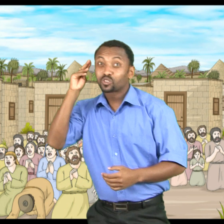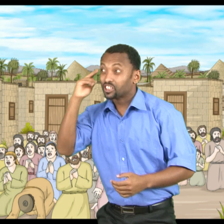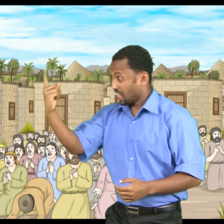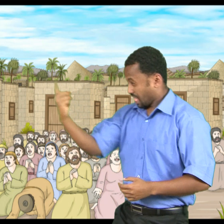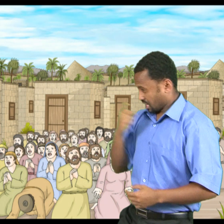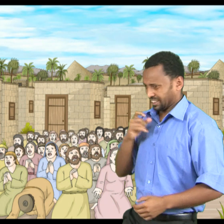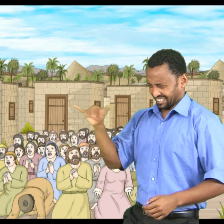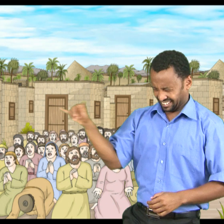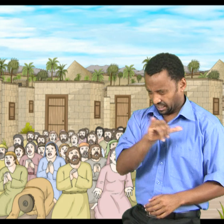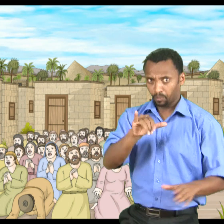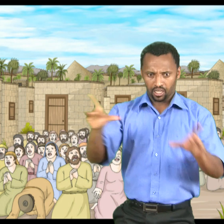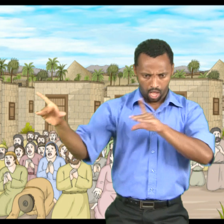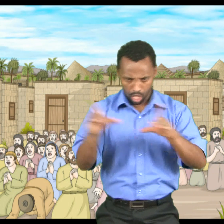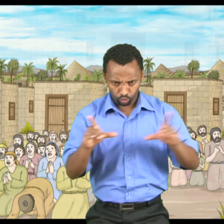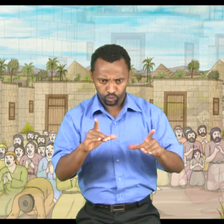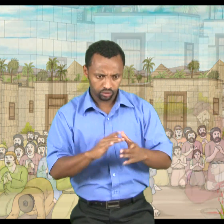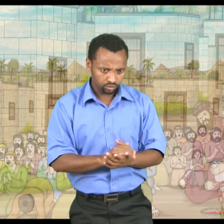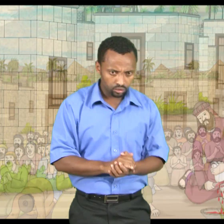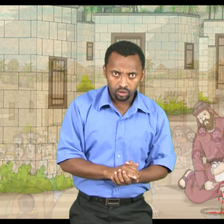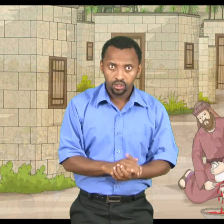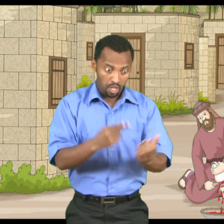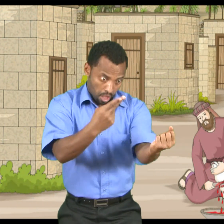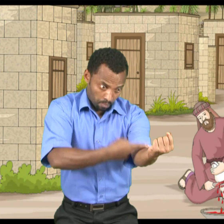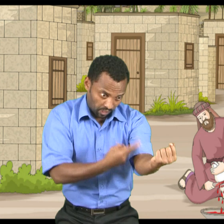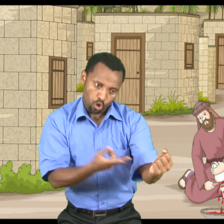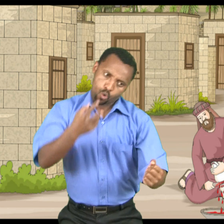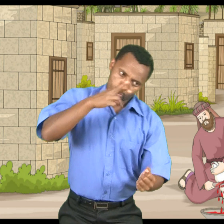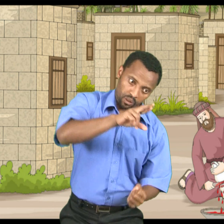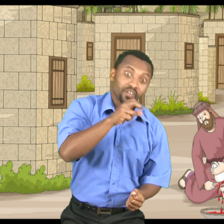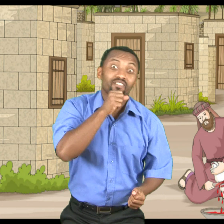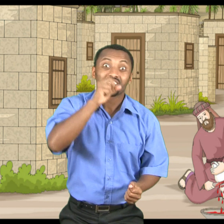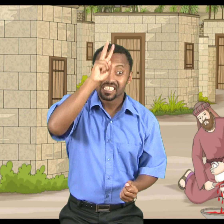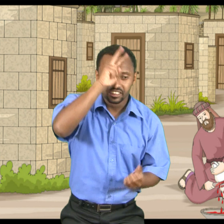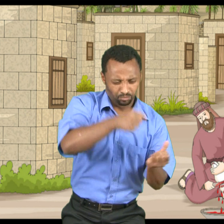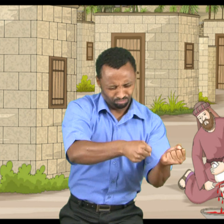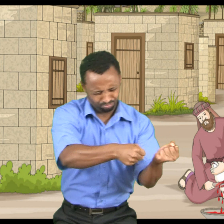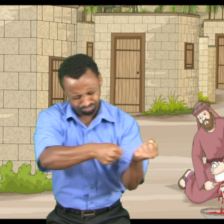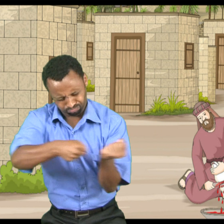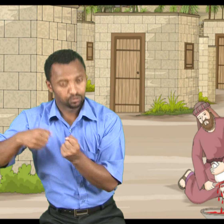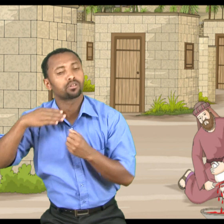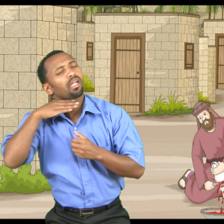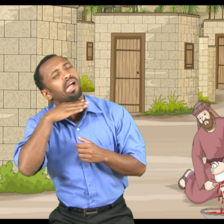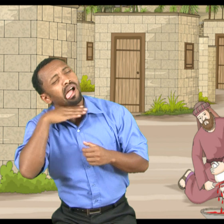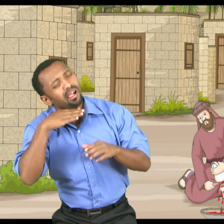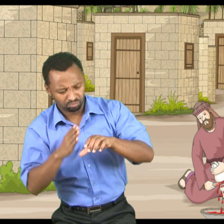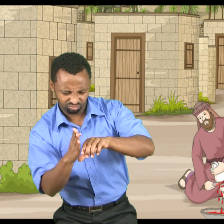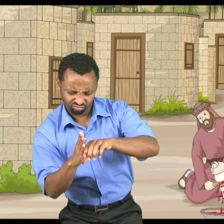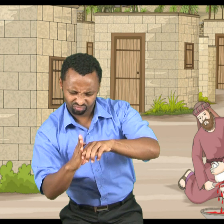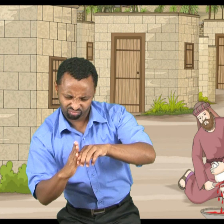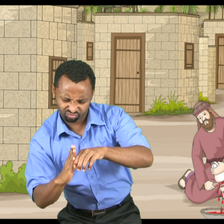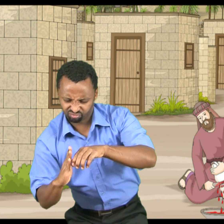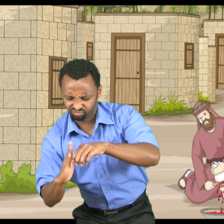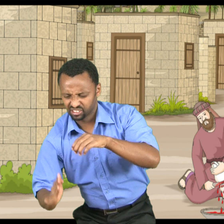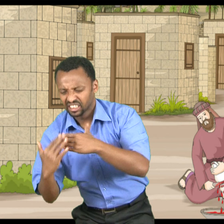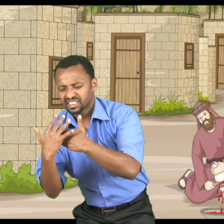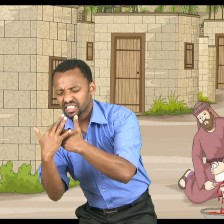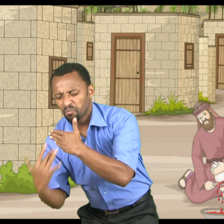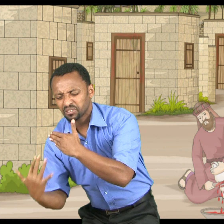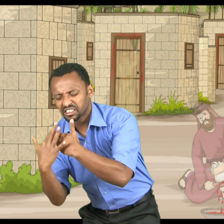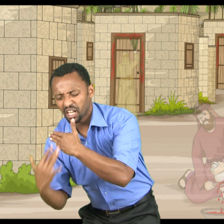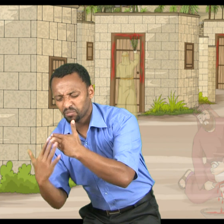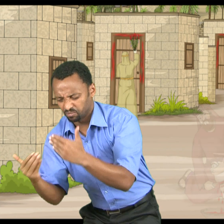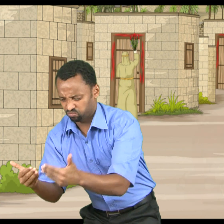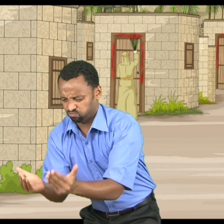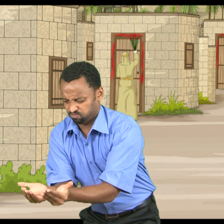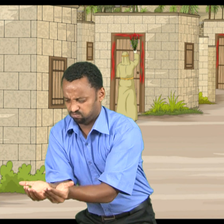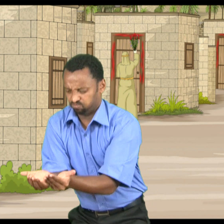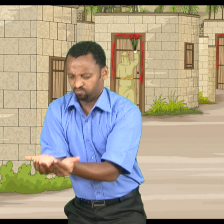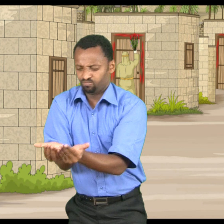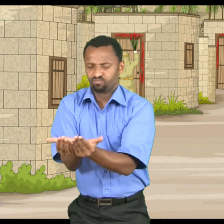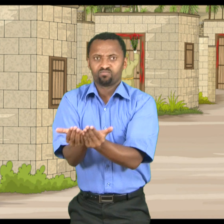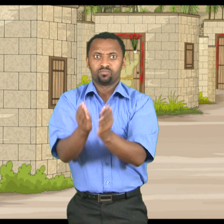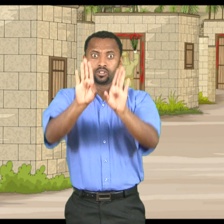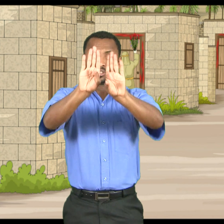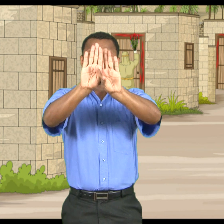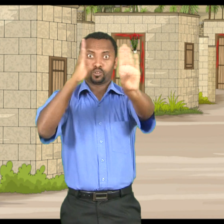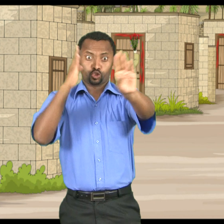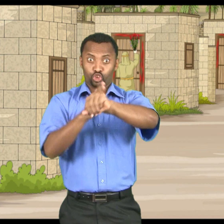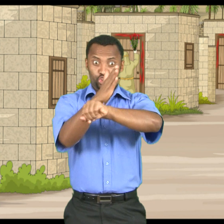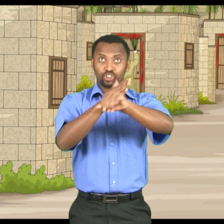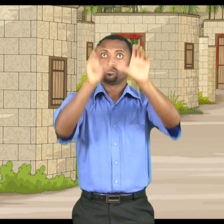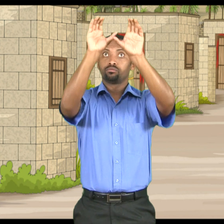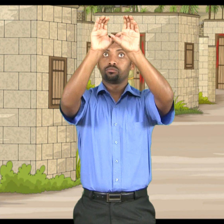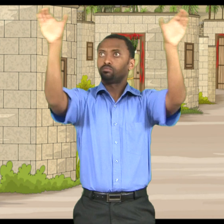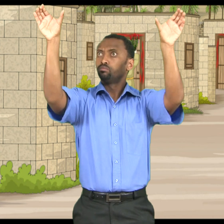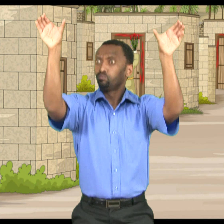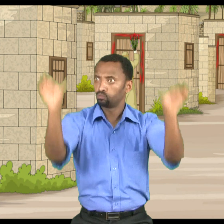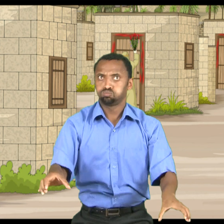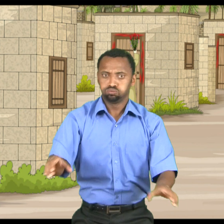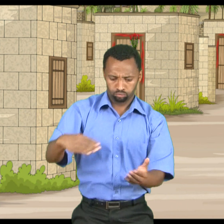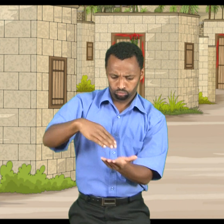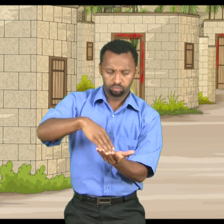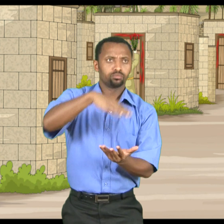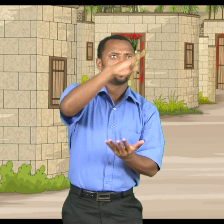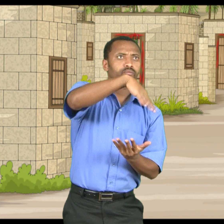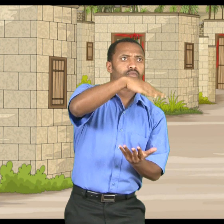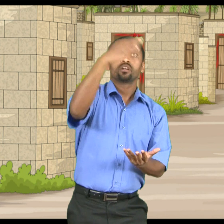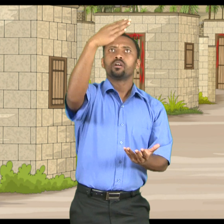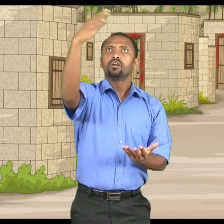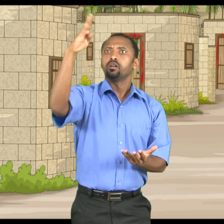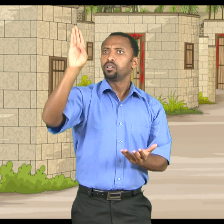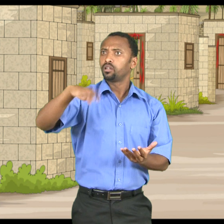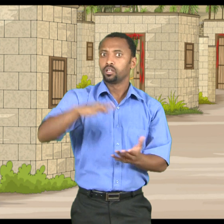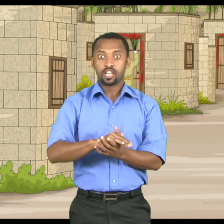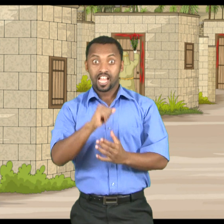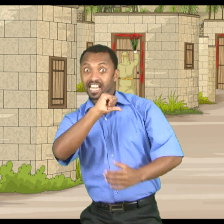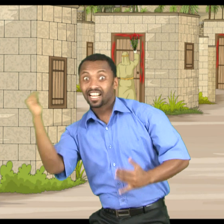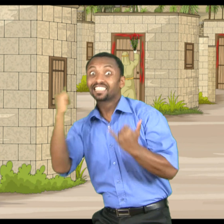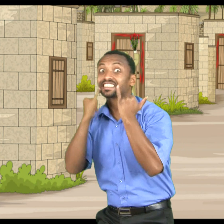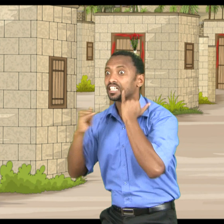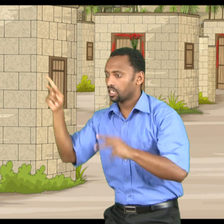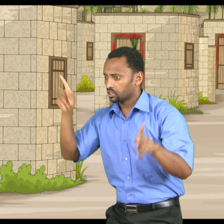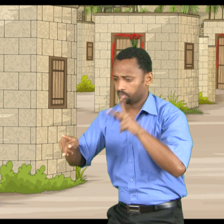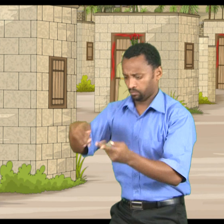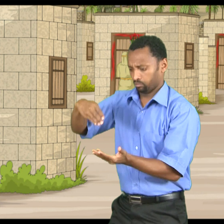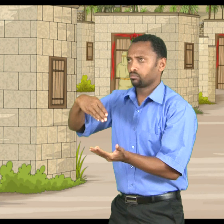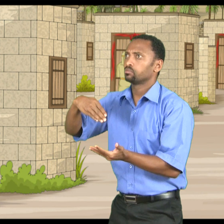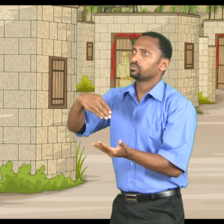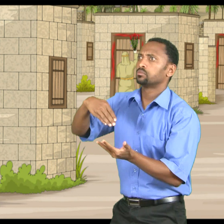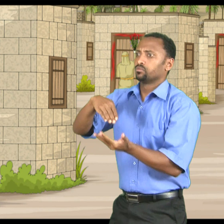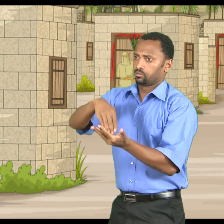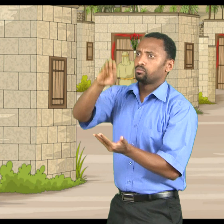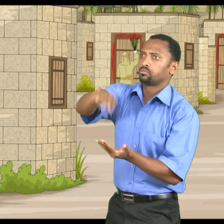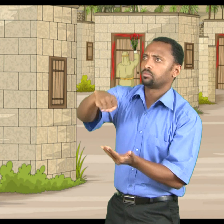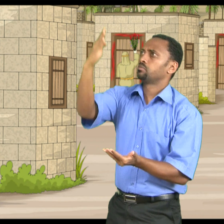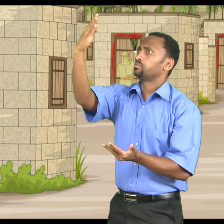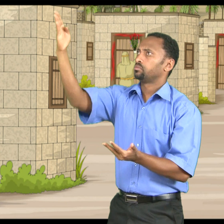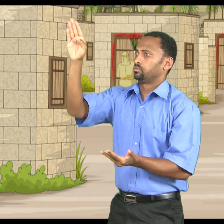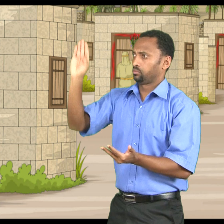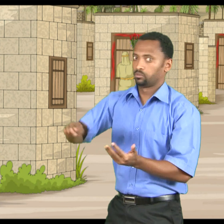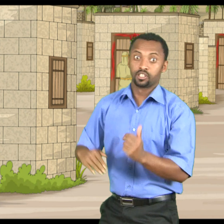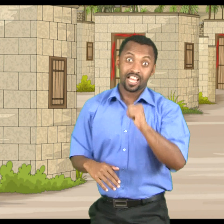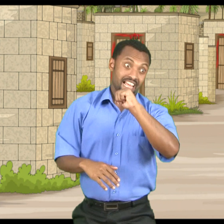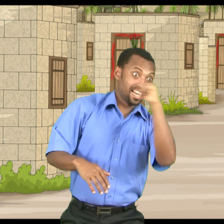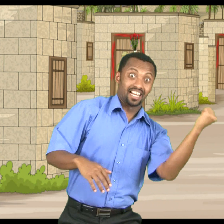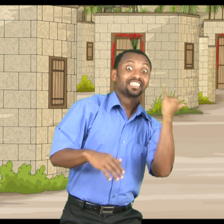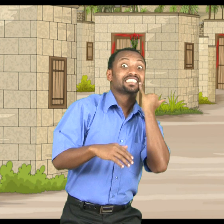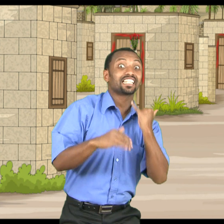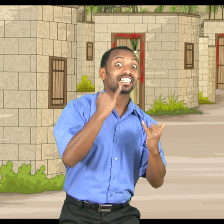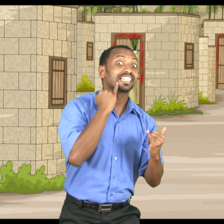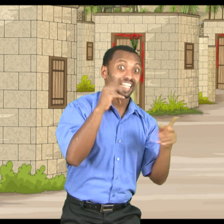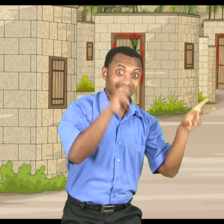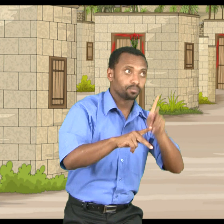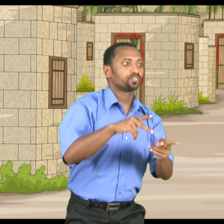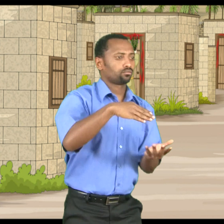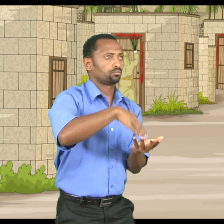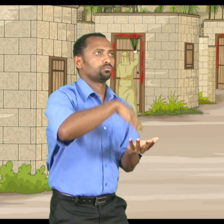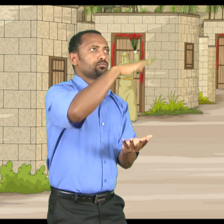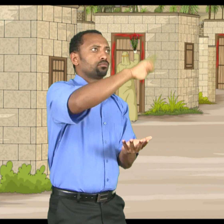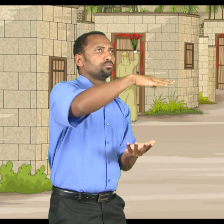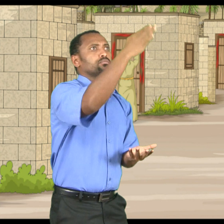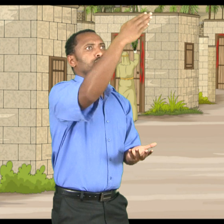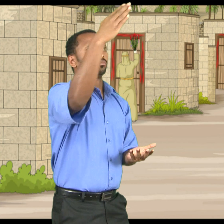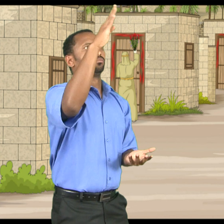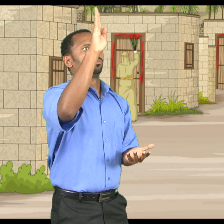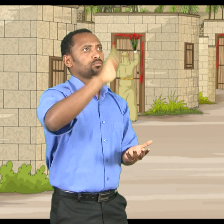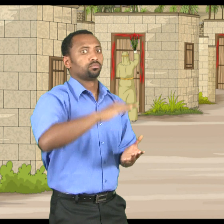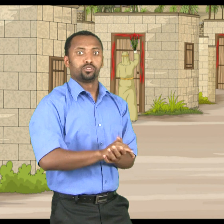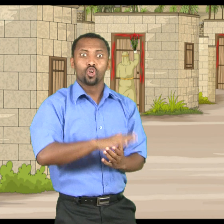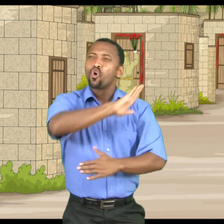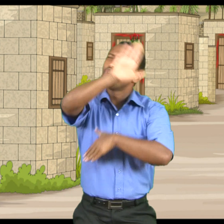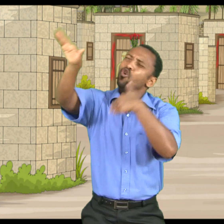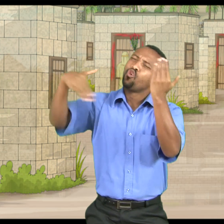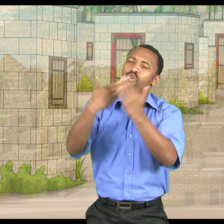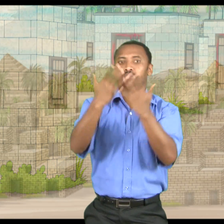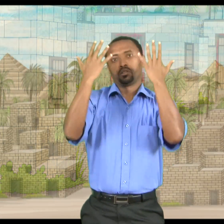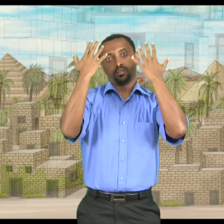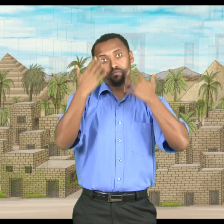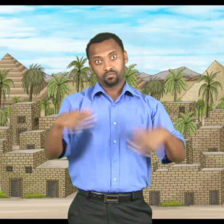And the Israelites went and did just what the LORD had commanded Moses and Aaron.